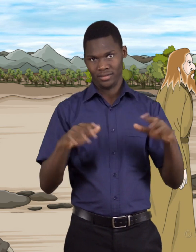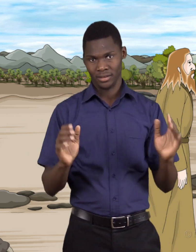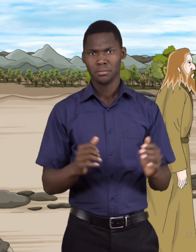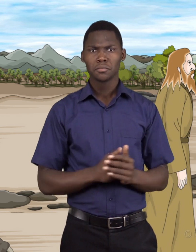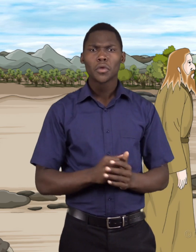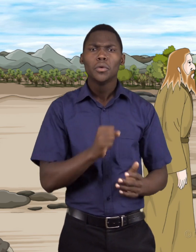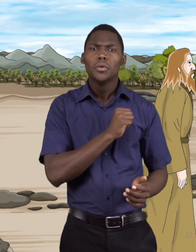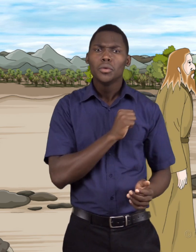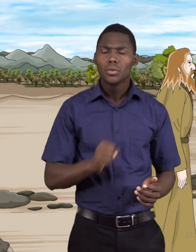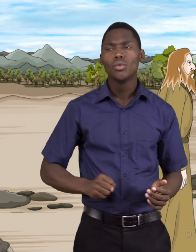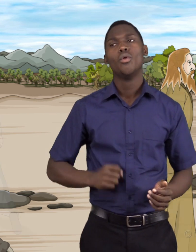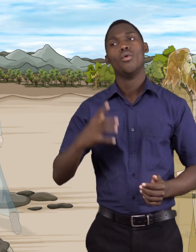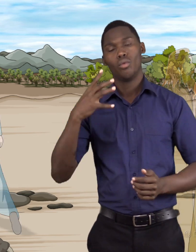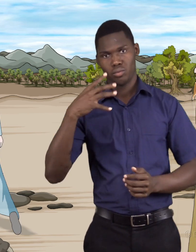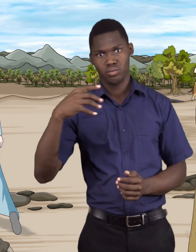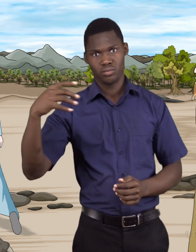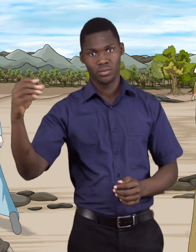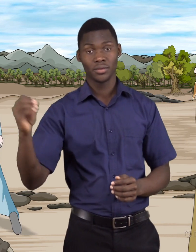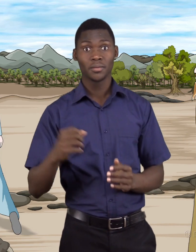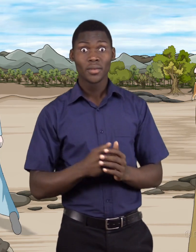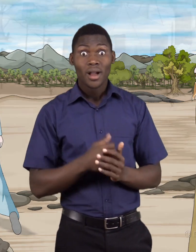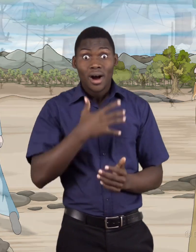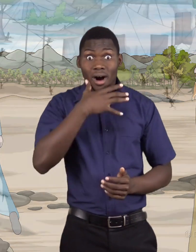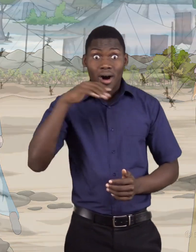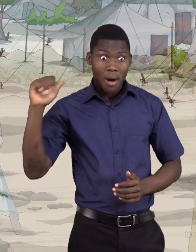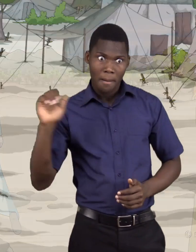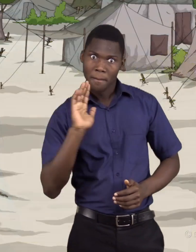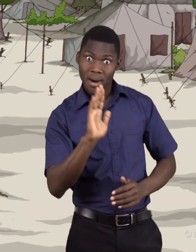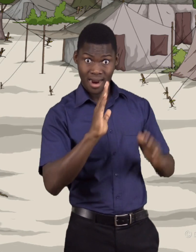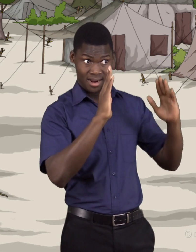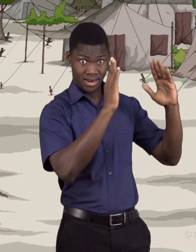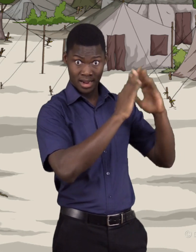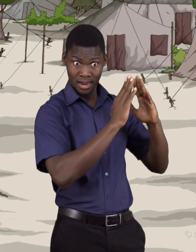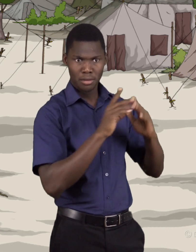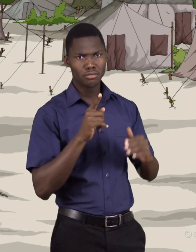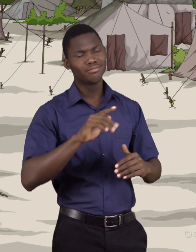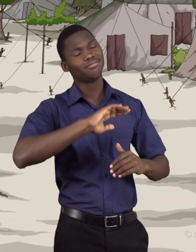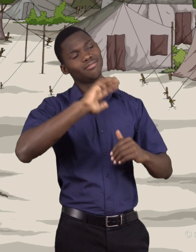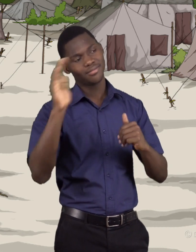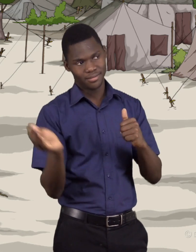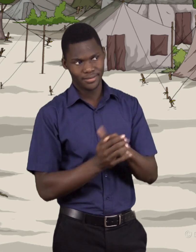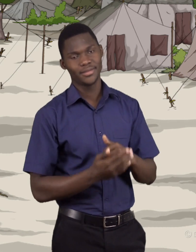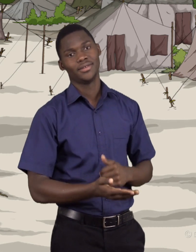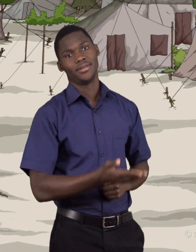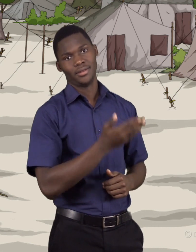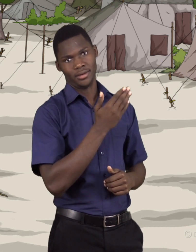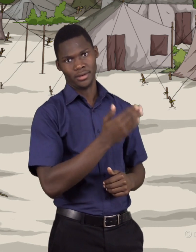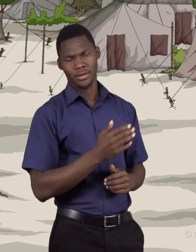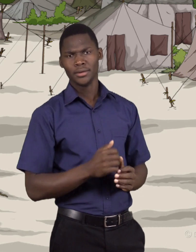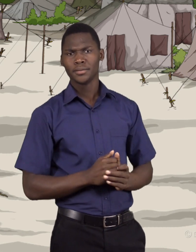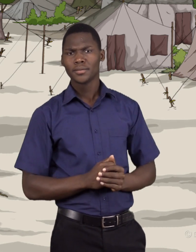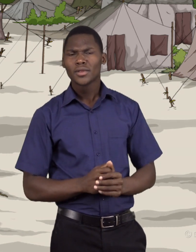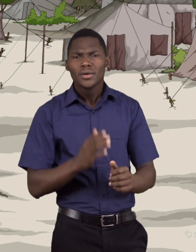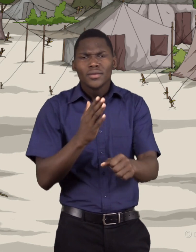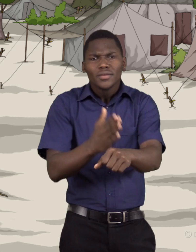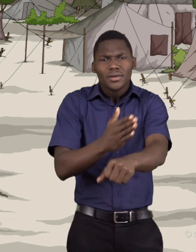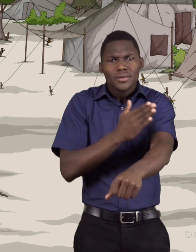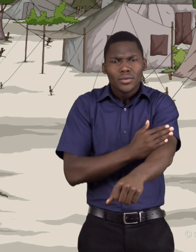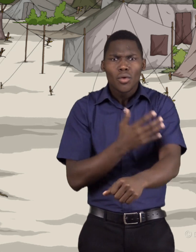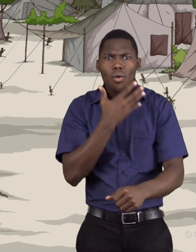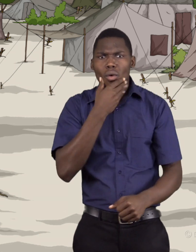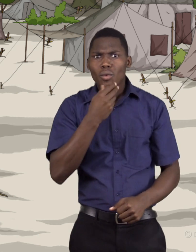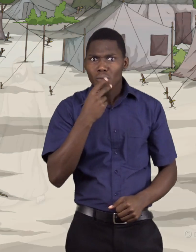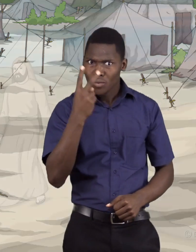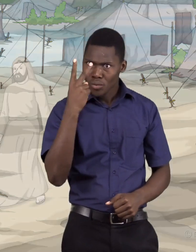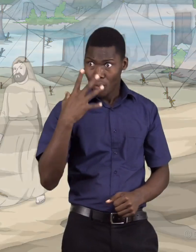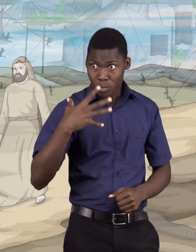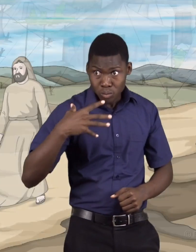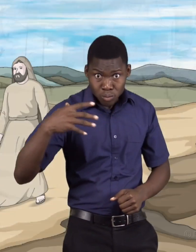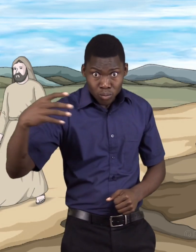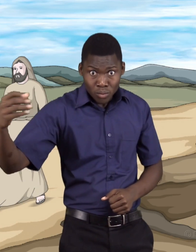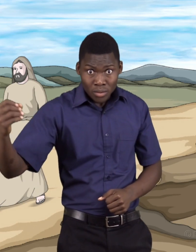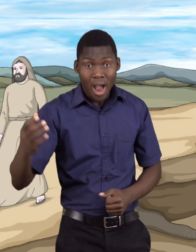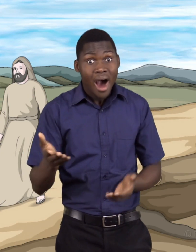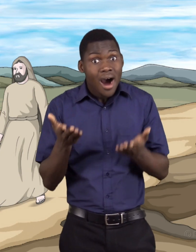When the LORD had finished speaking with Abraham, He departed, and Abraham returned home.